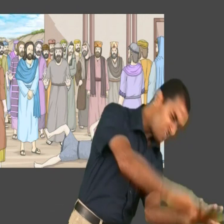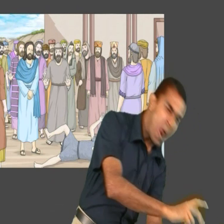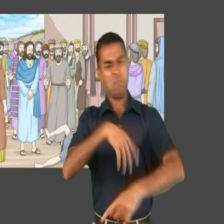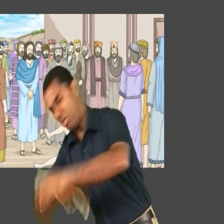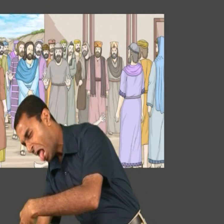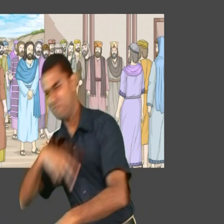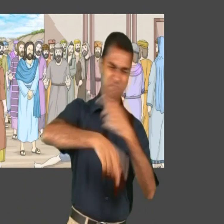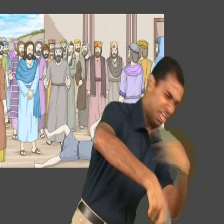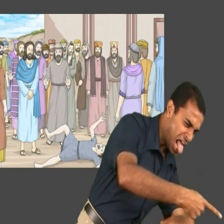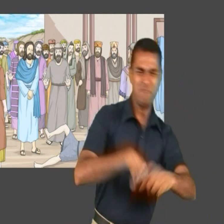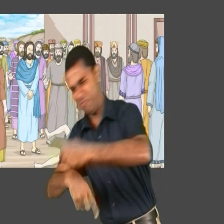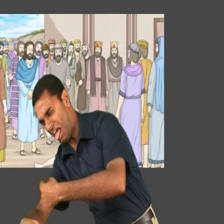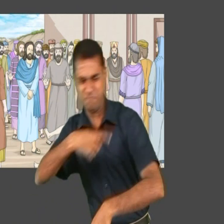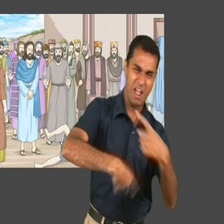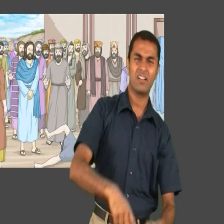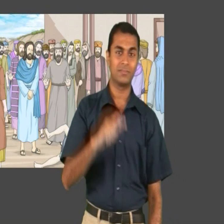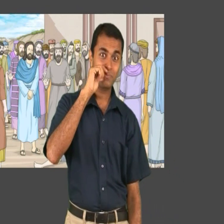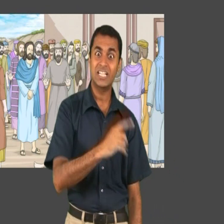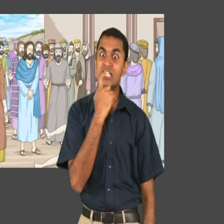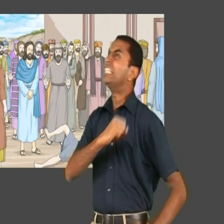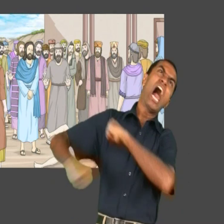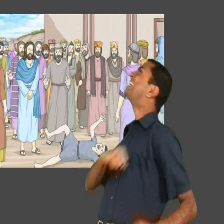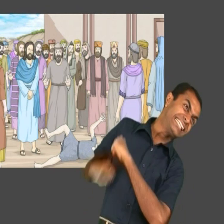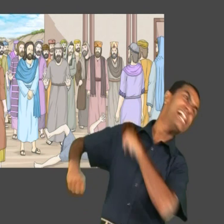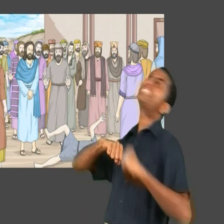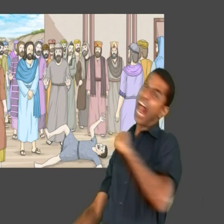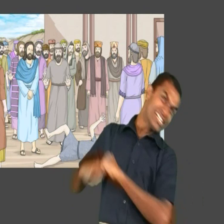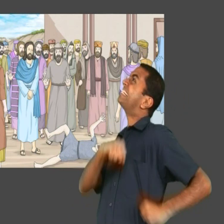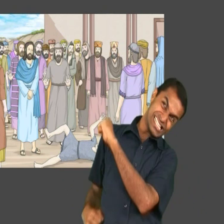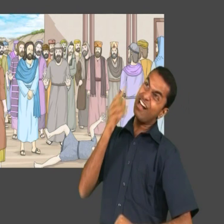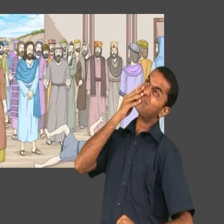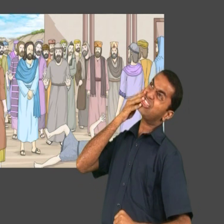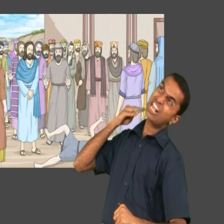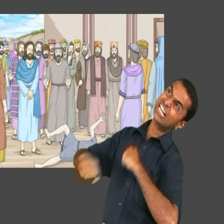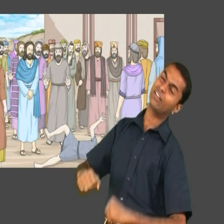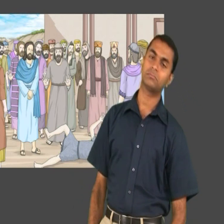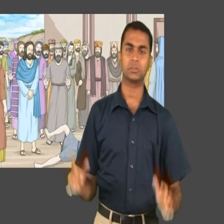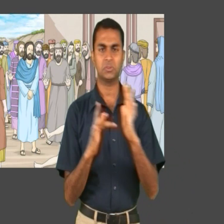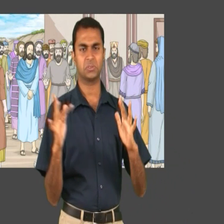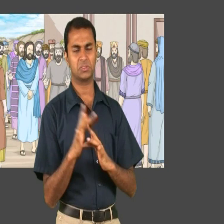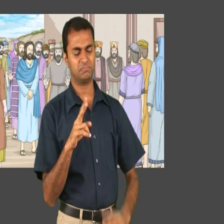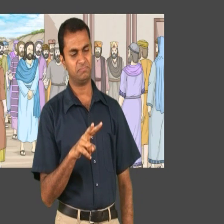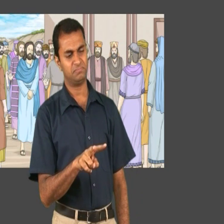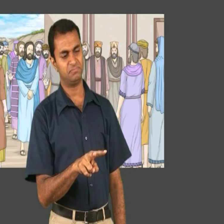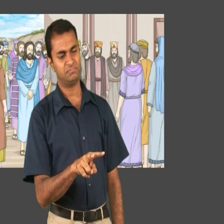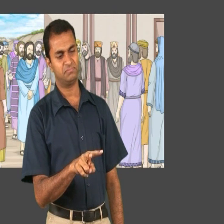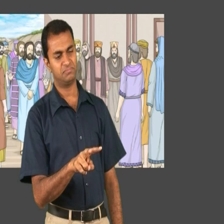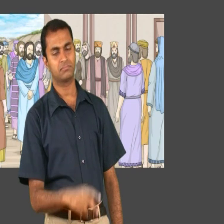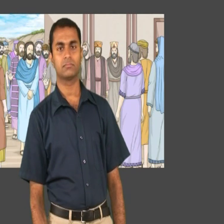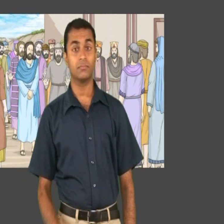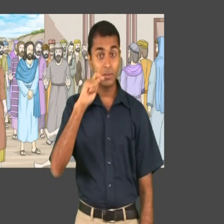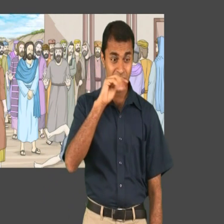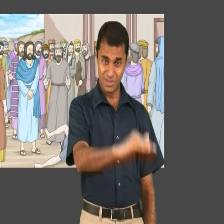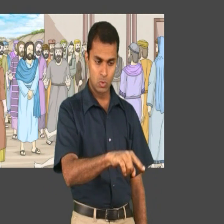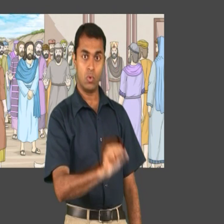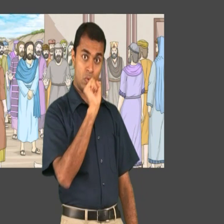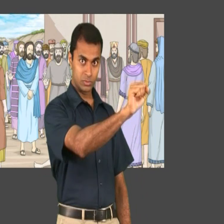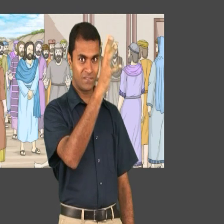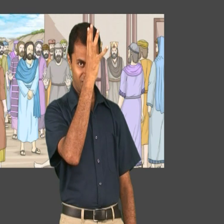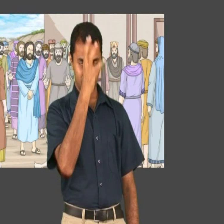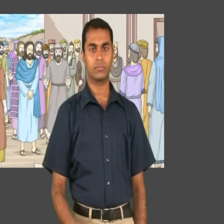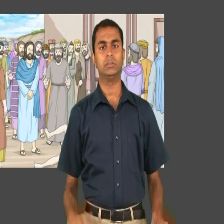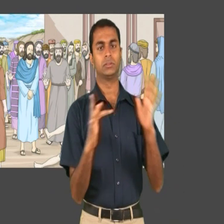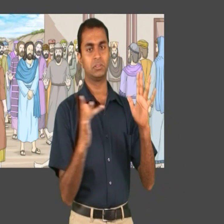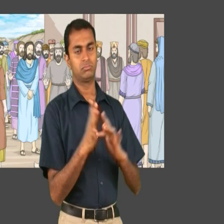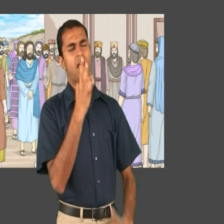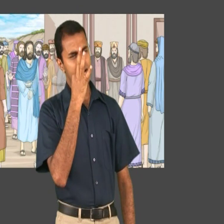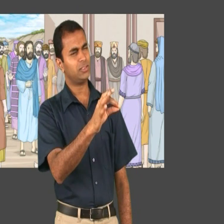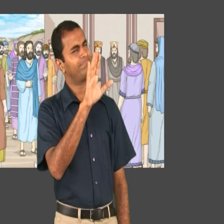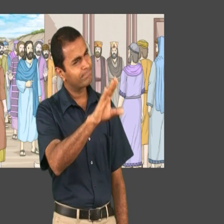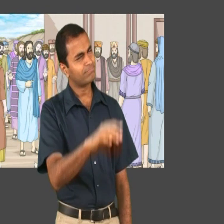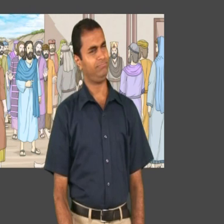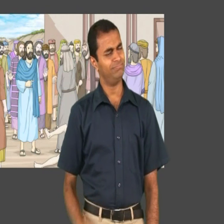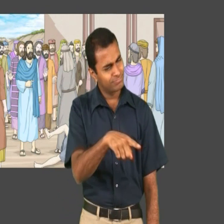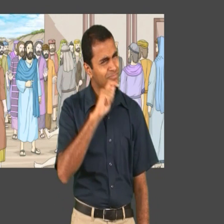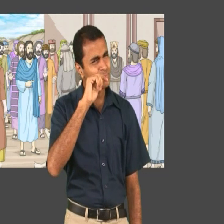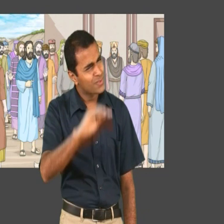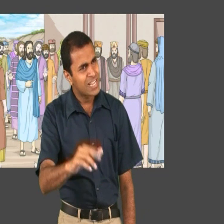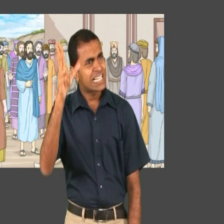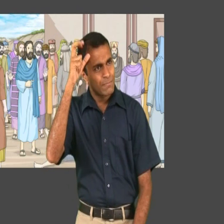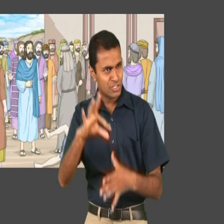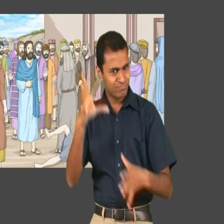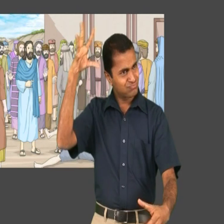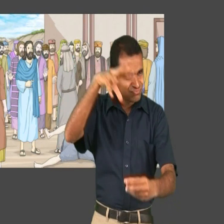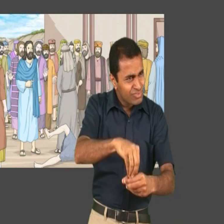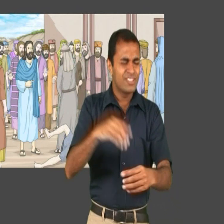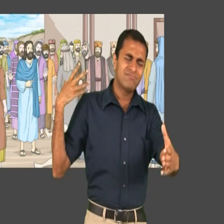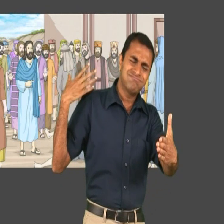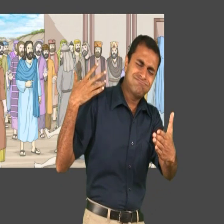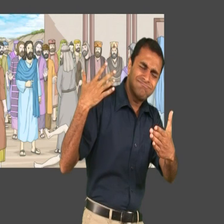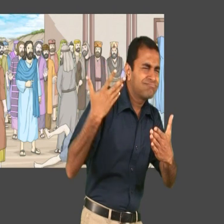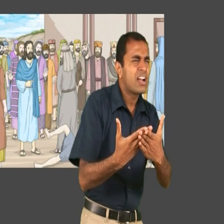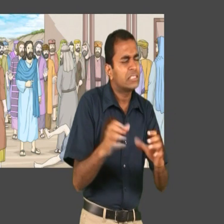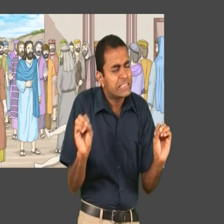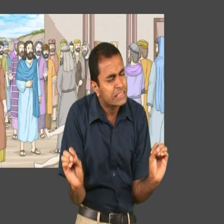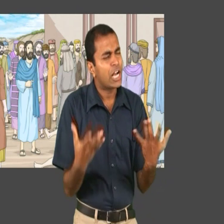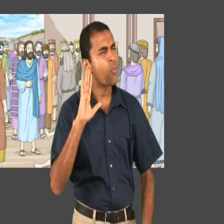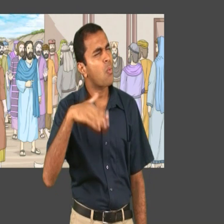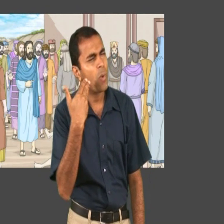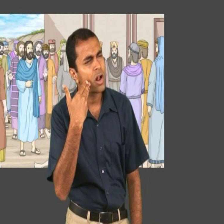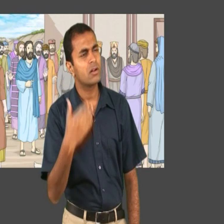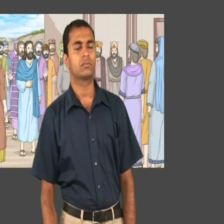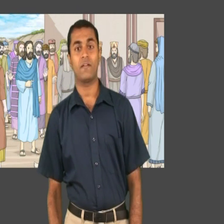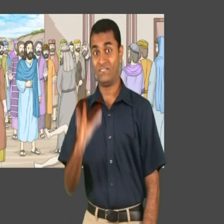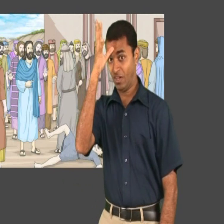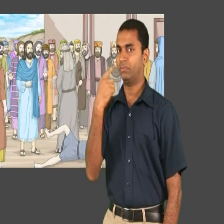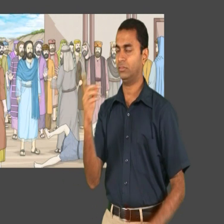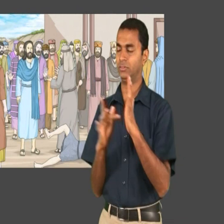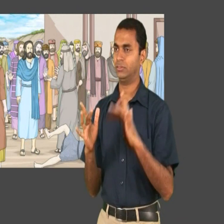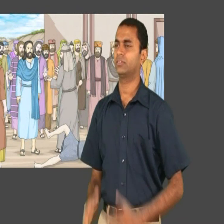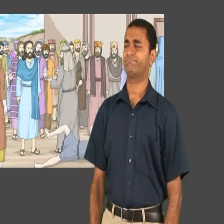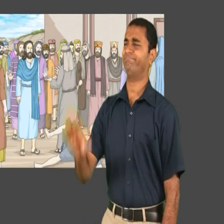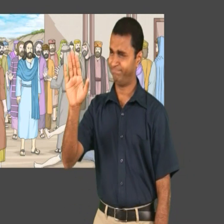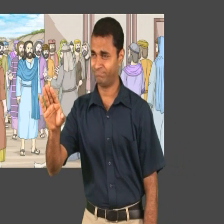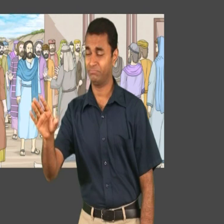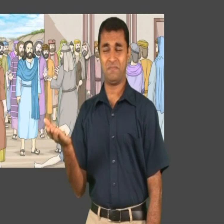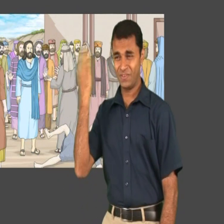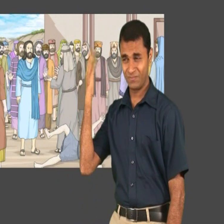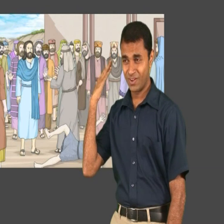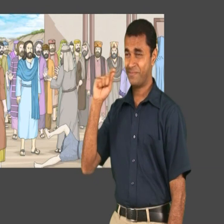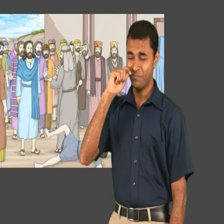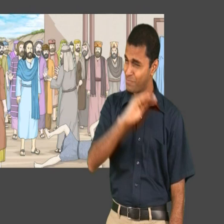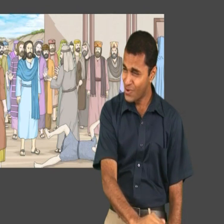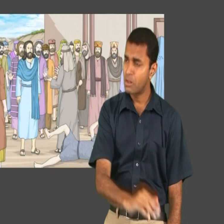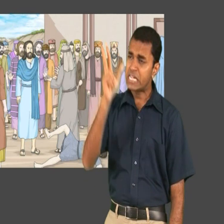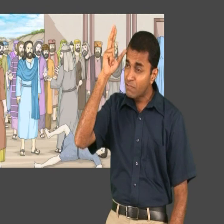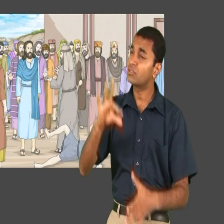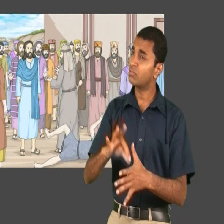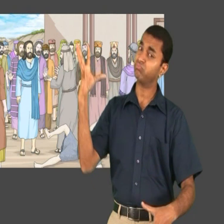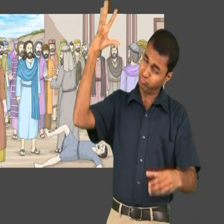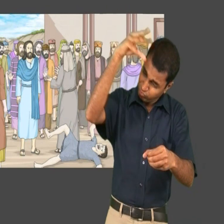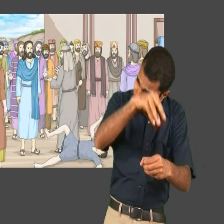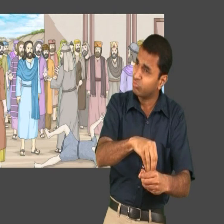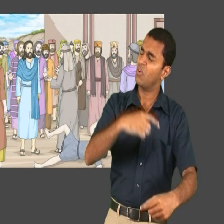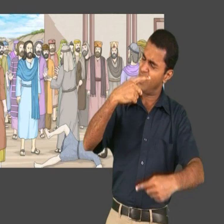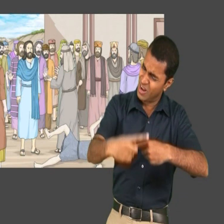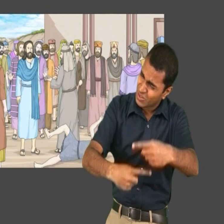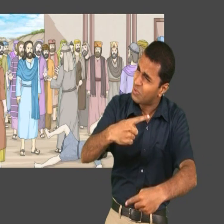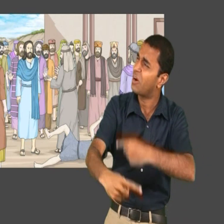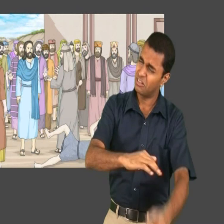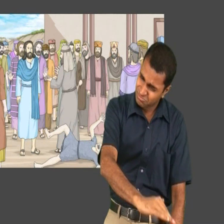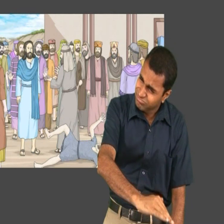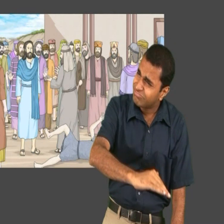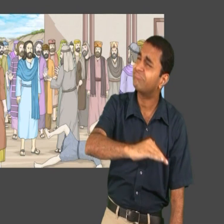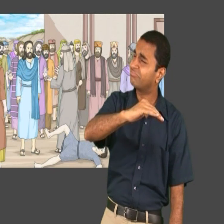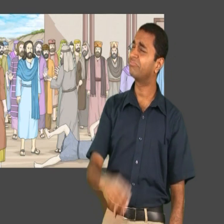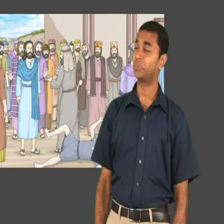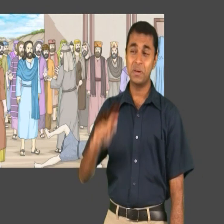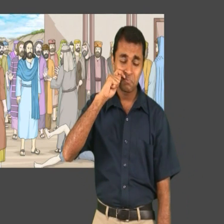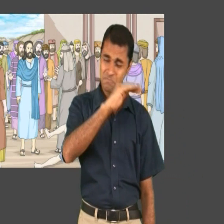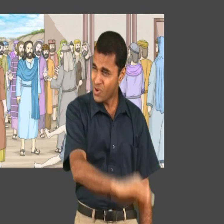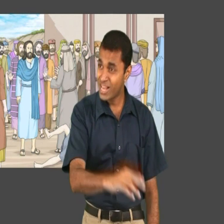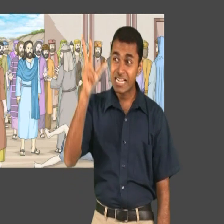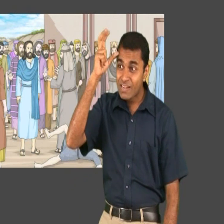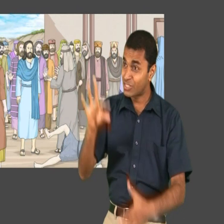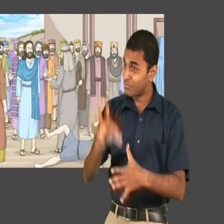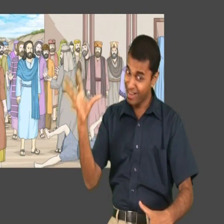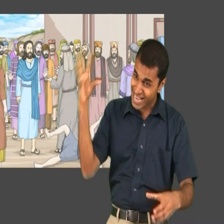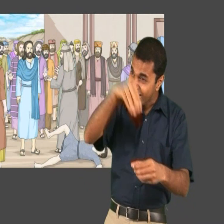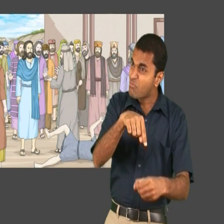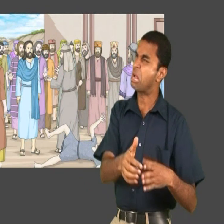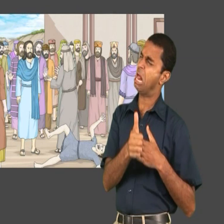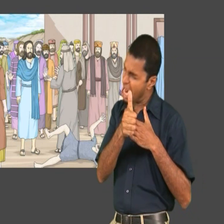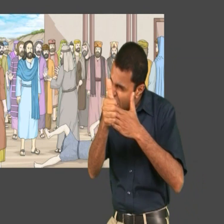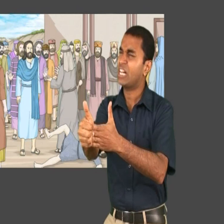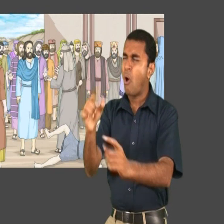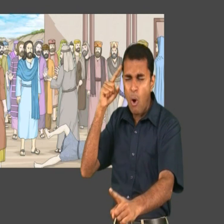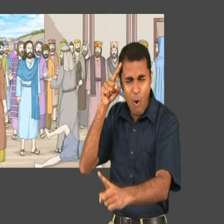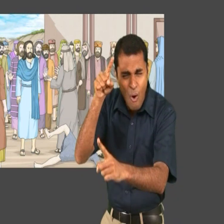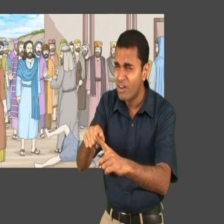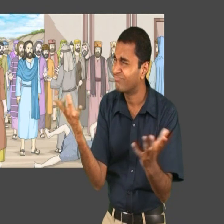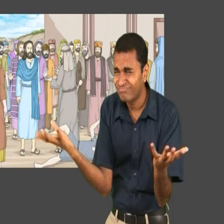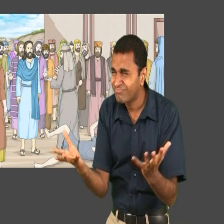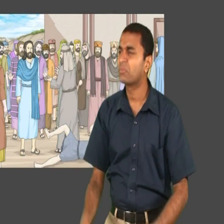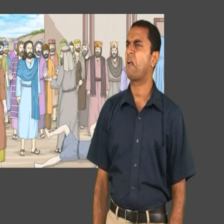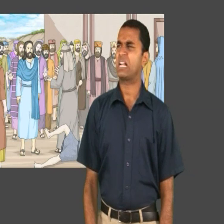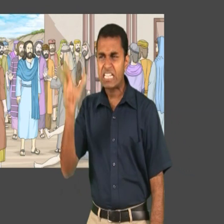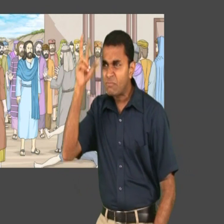He fell to the ground and rolled around, foaming at the mouth. Jesus asked the boy’s father, “How long has this been with him?” “From childhood,” he said.